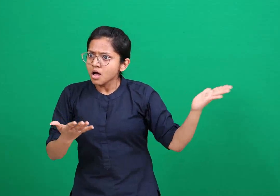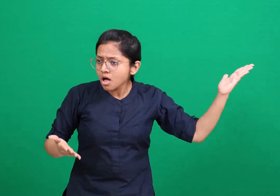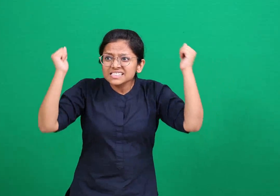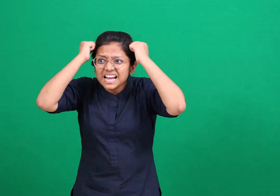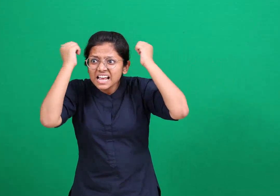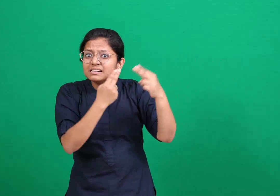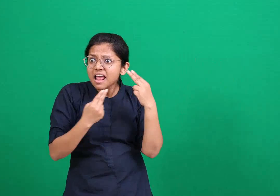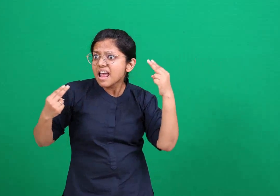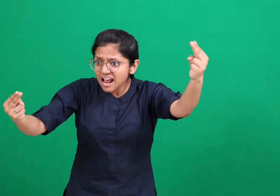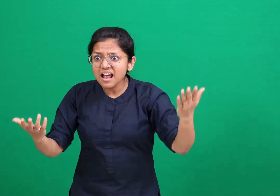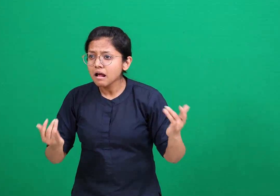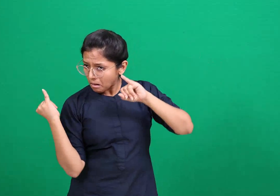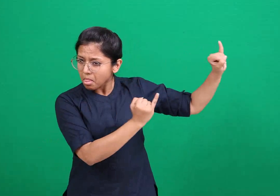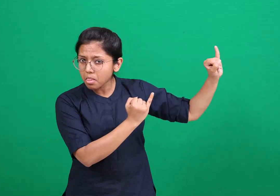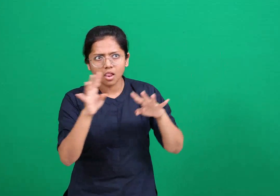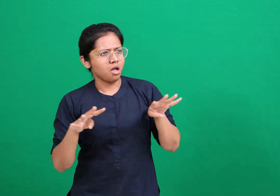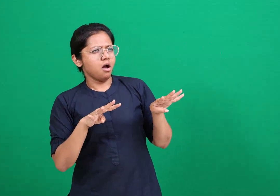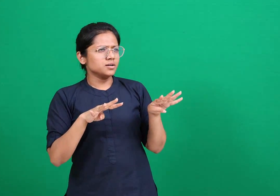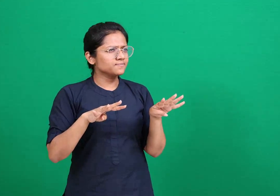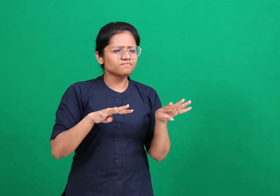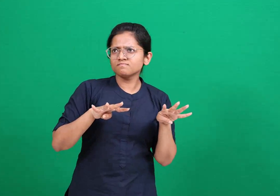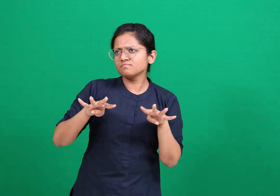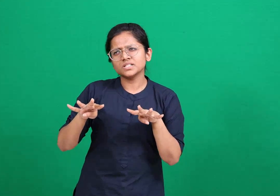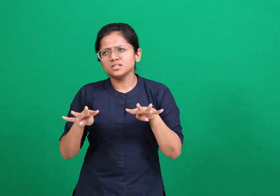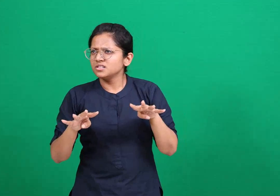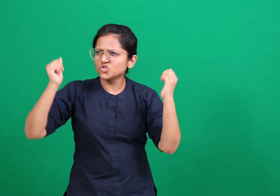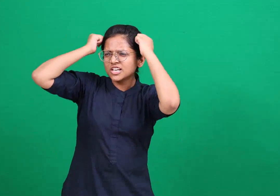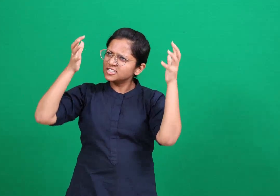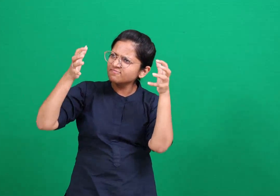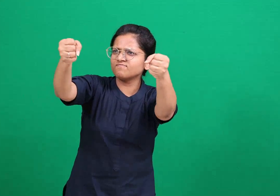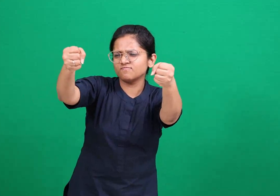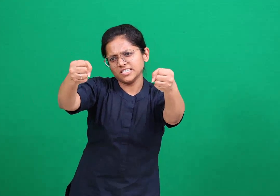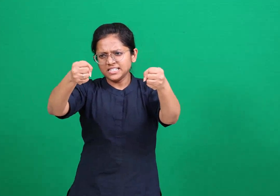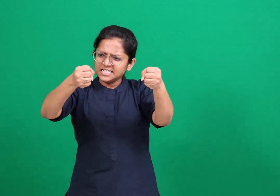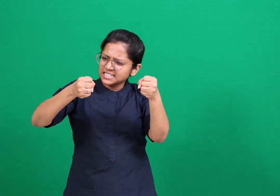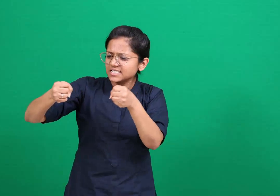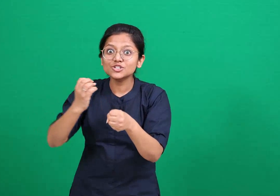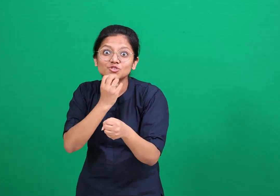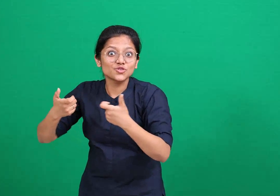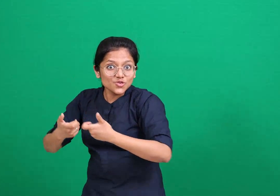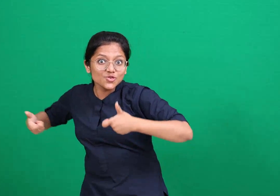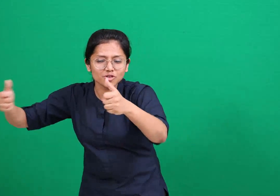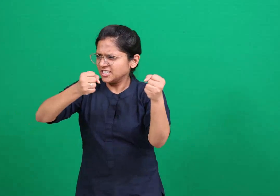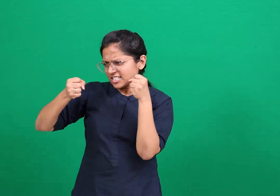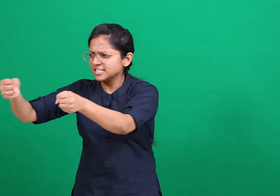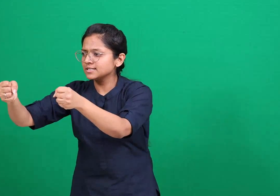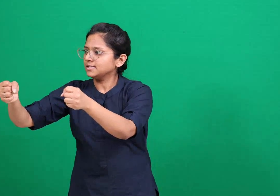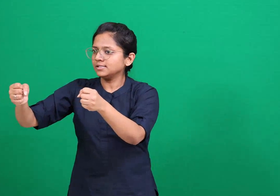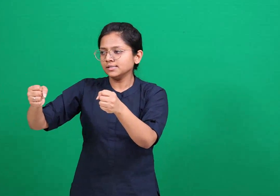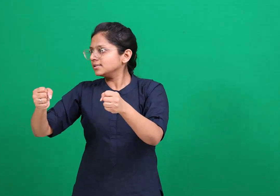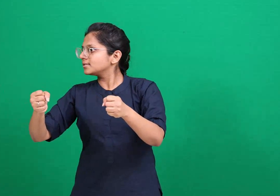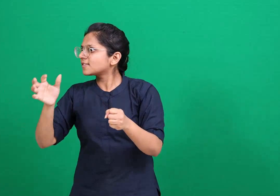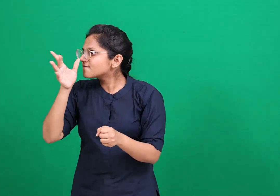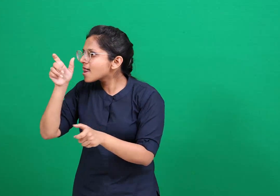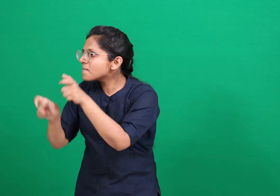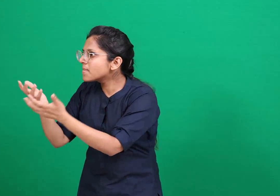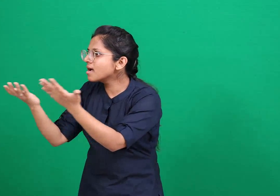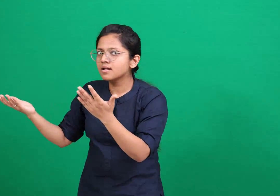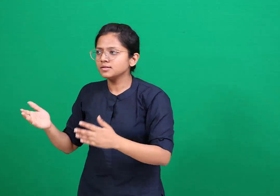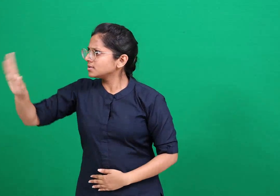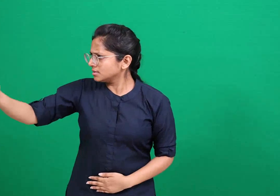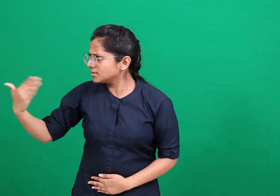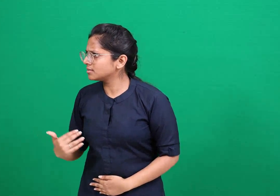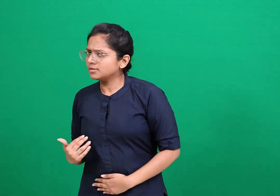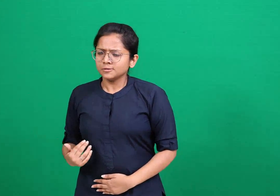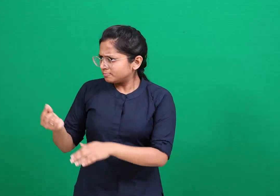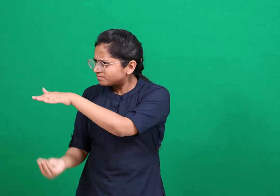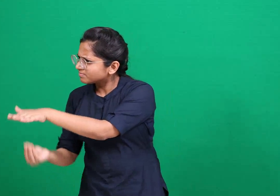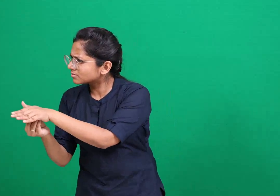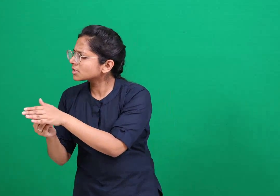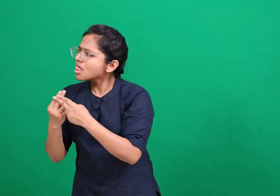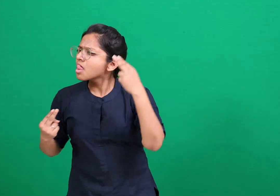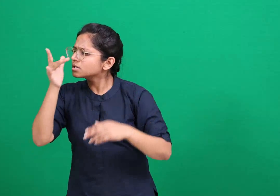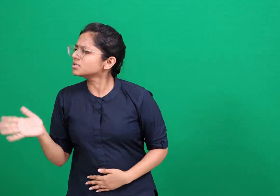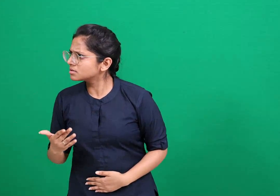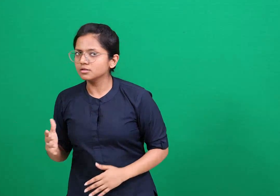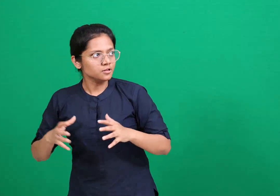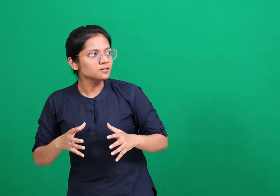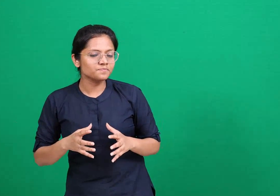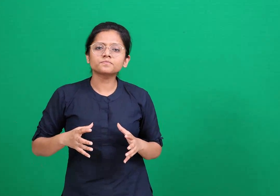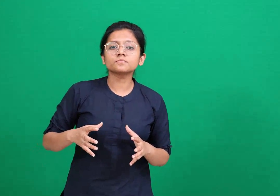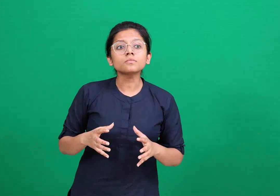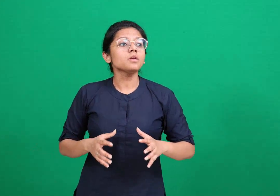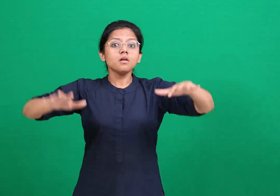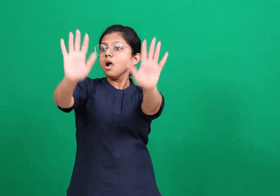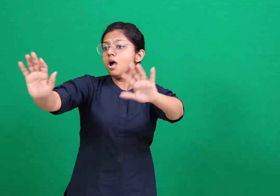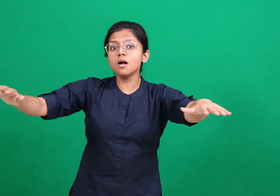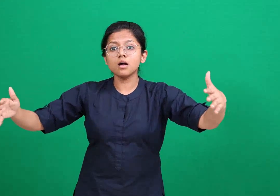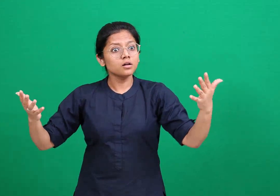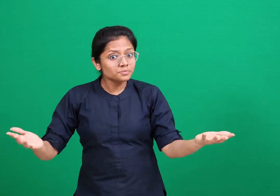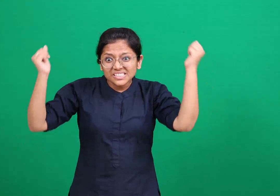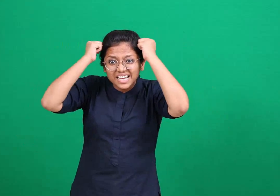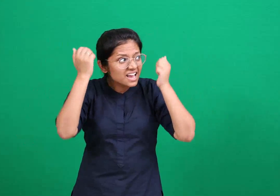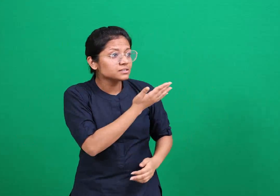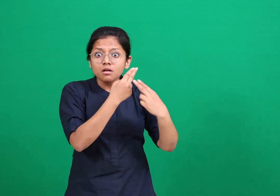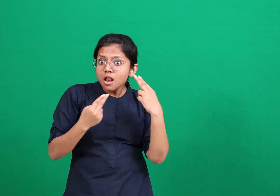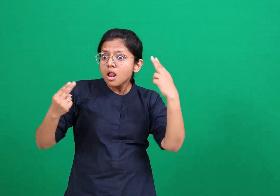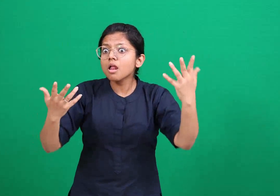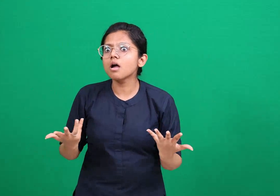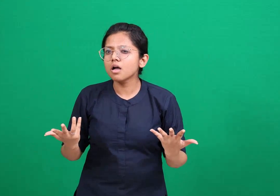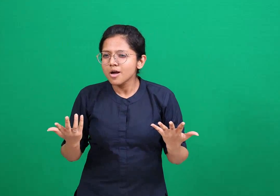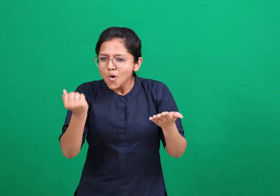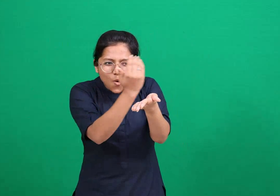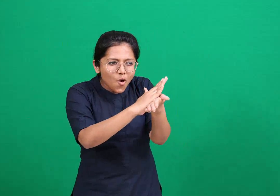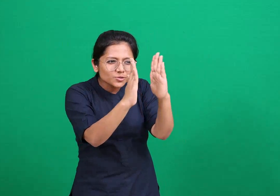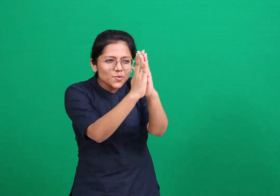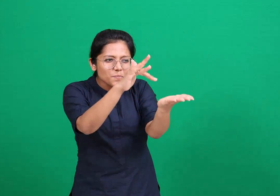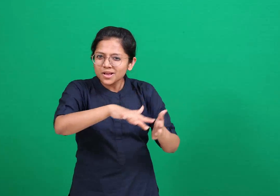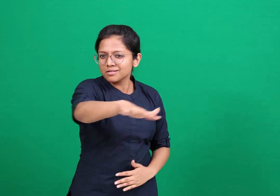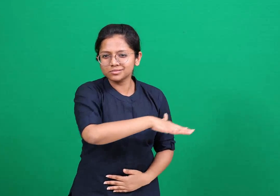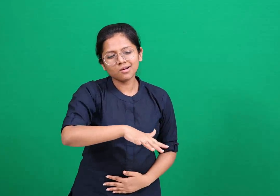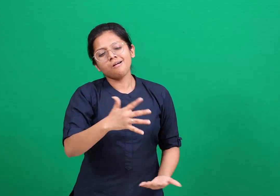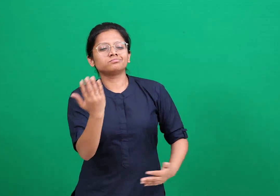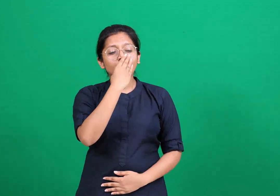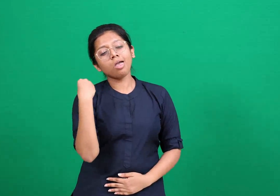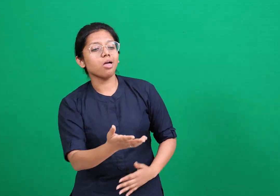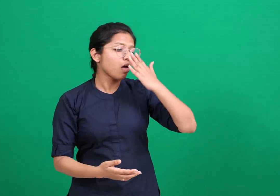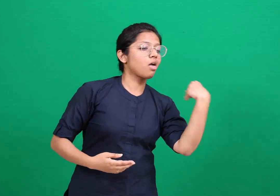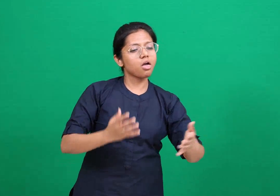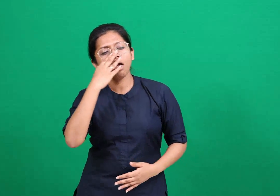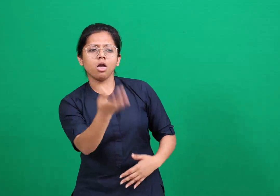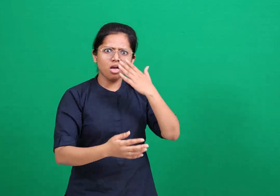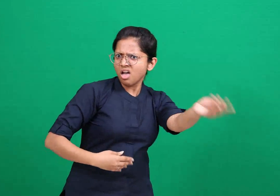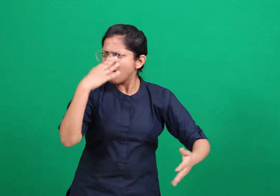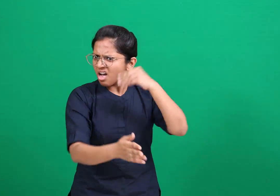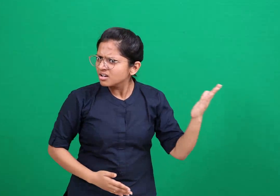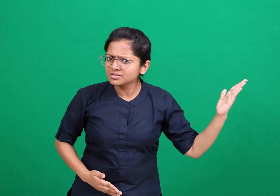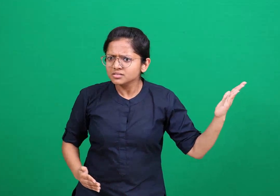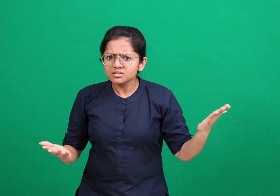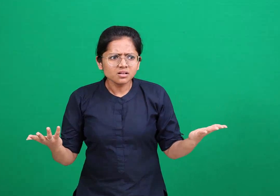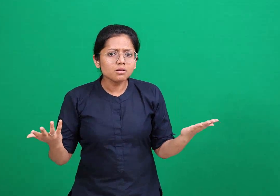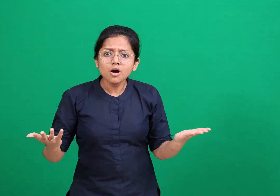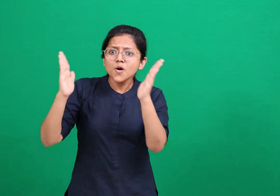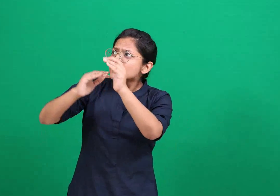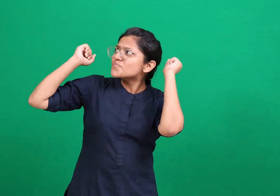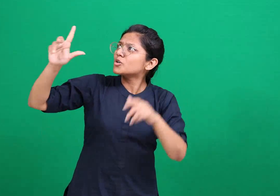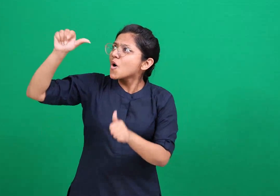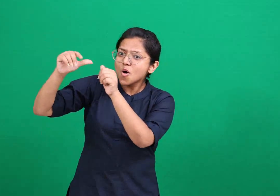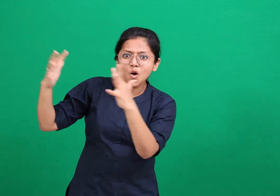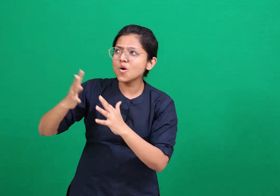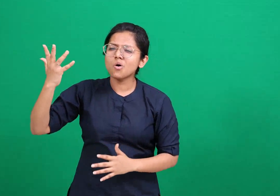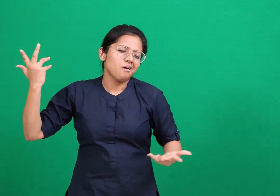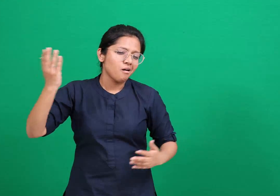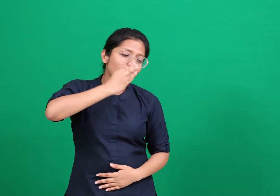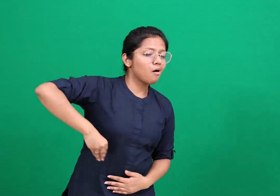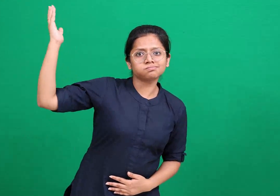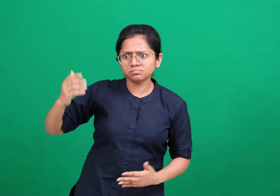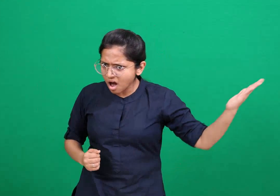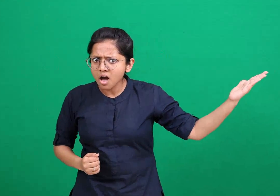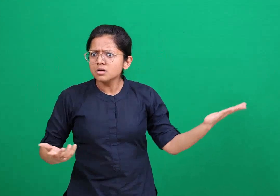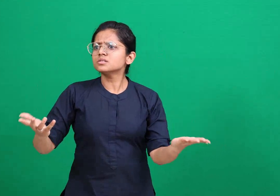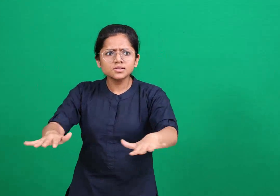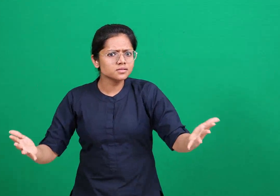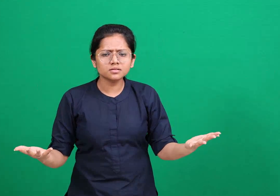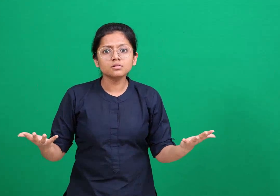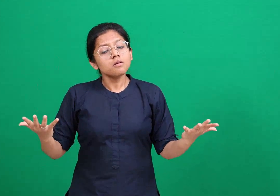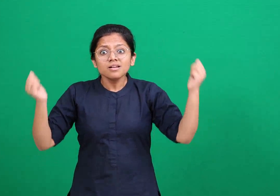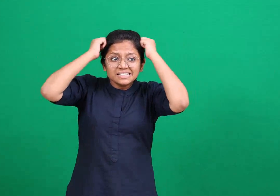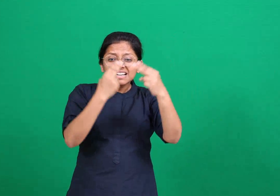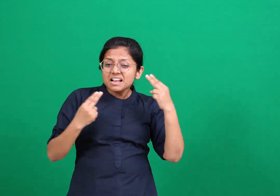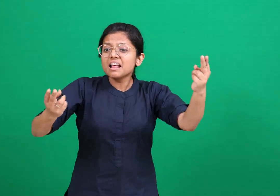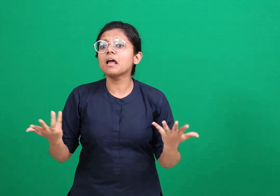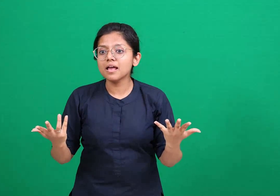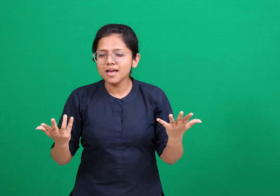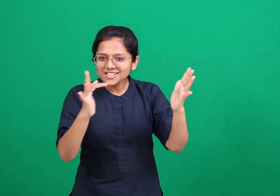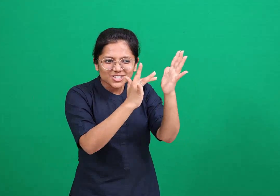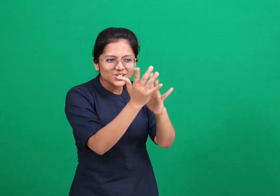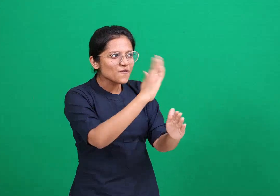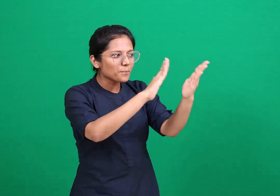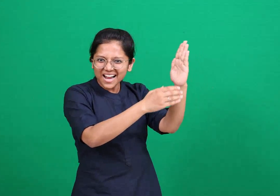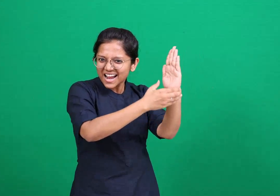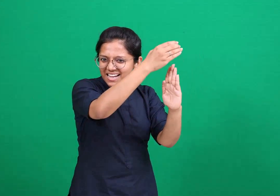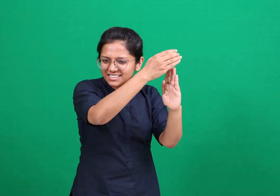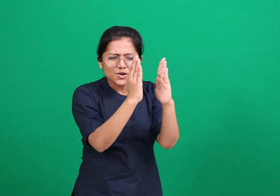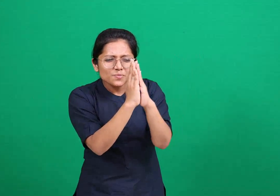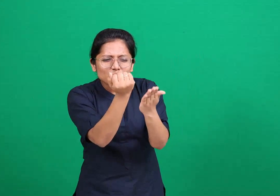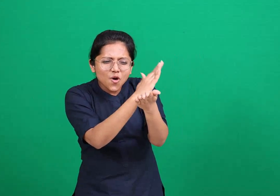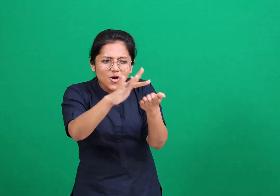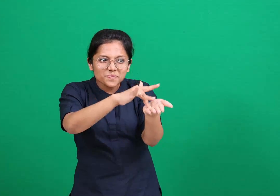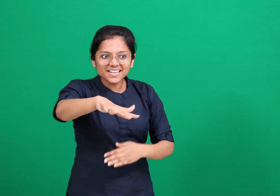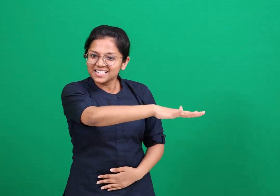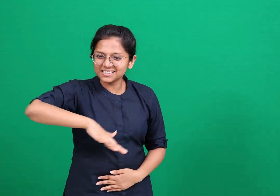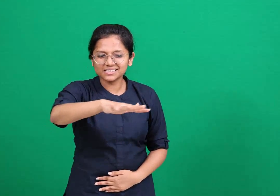They seized him and brought him before the Sanhedrin, where they presented false witnesses who said, "This man never stops speaking against this holy place and against the law.